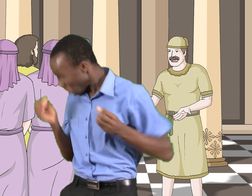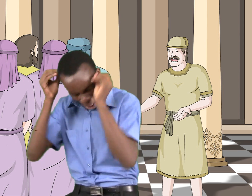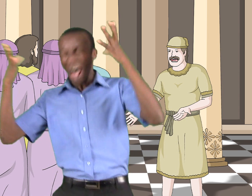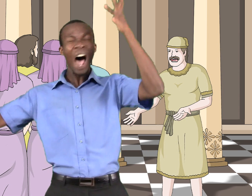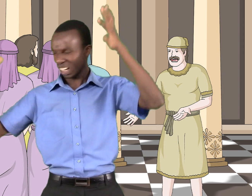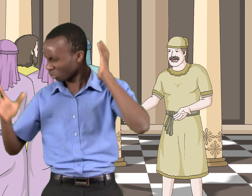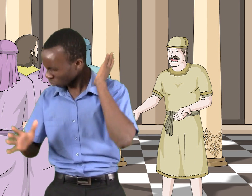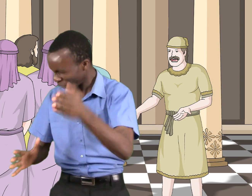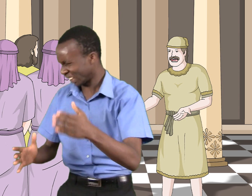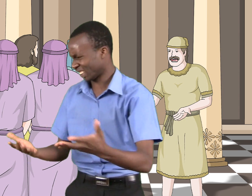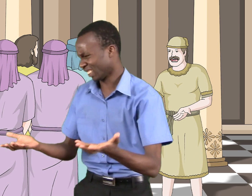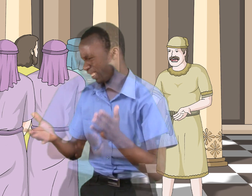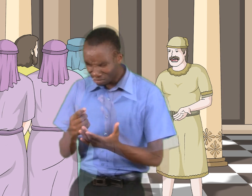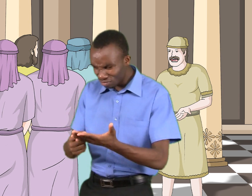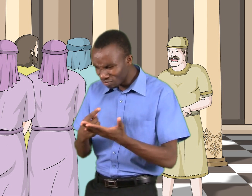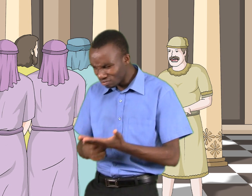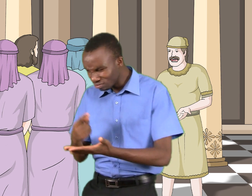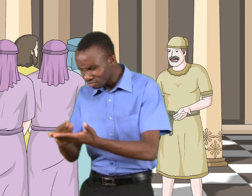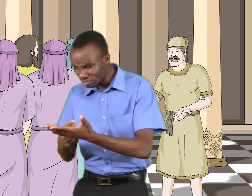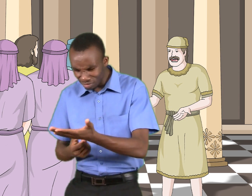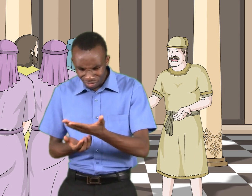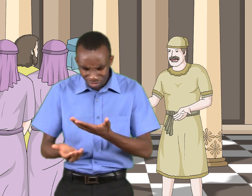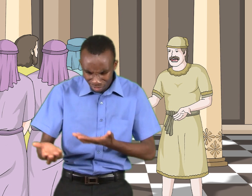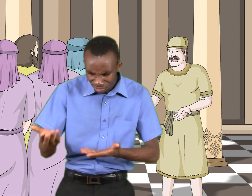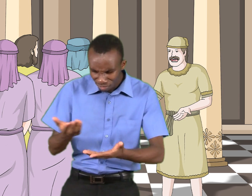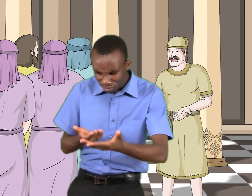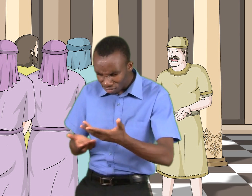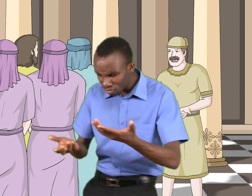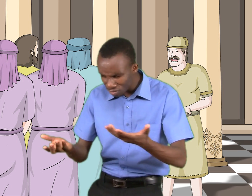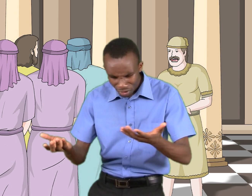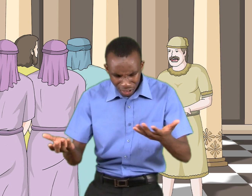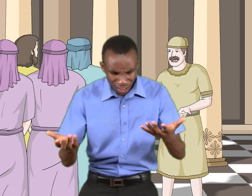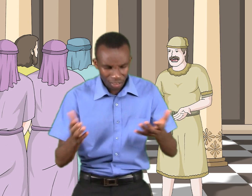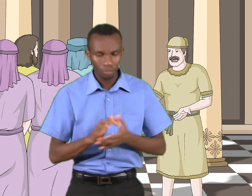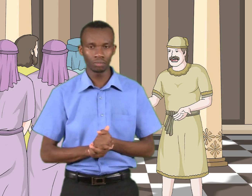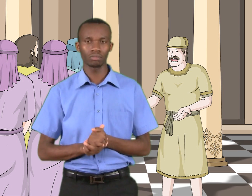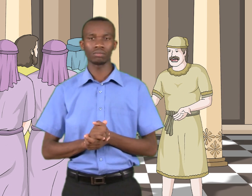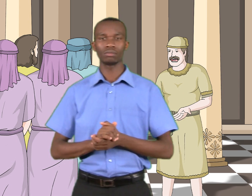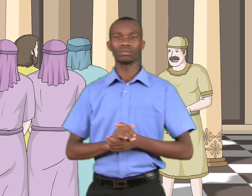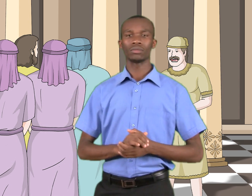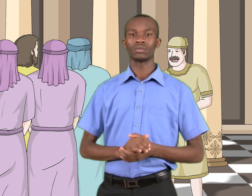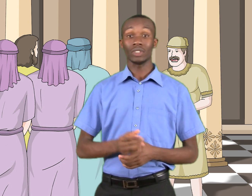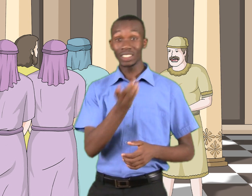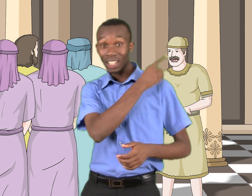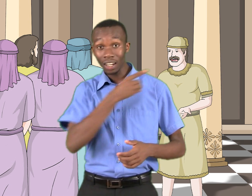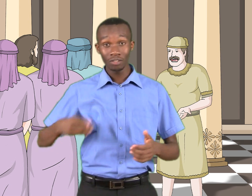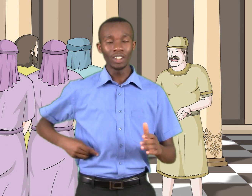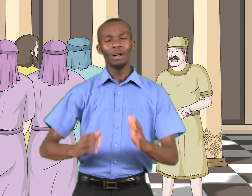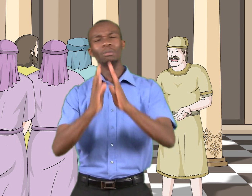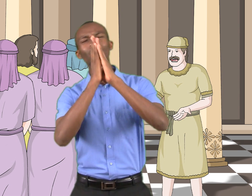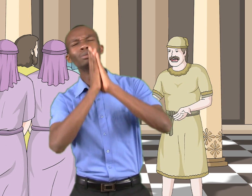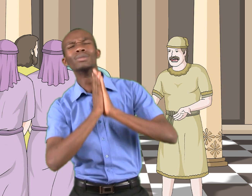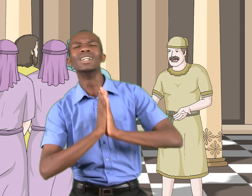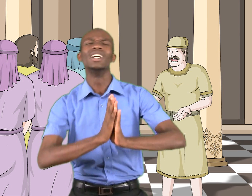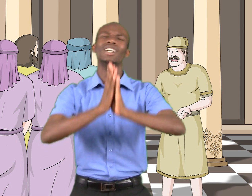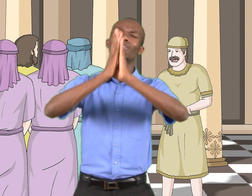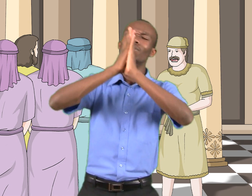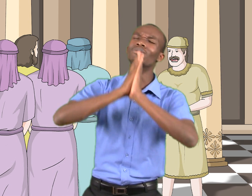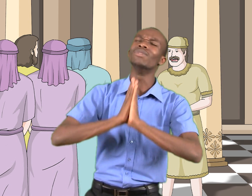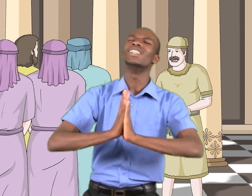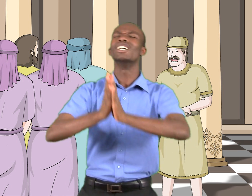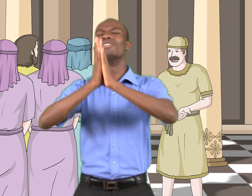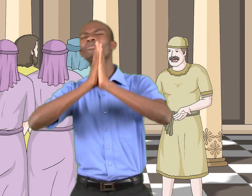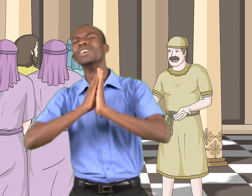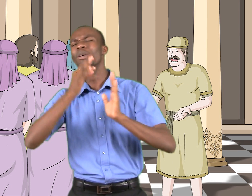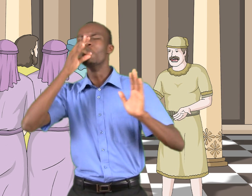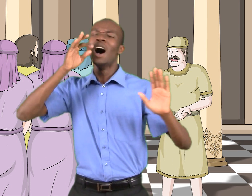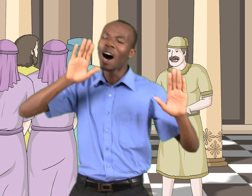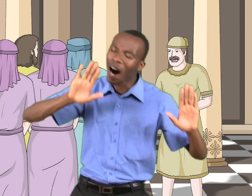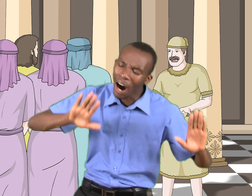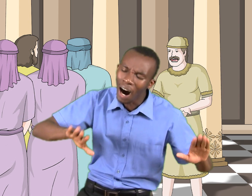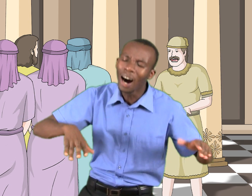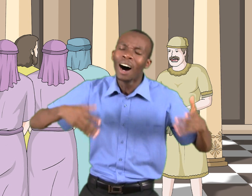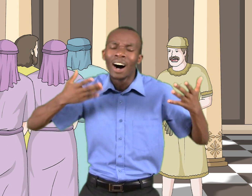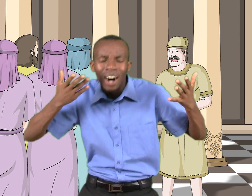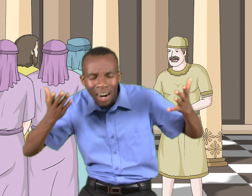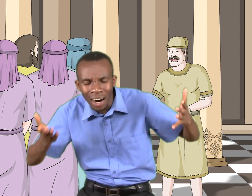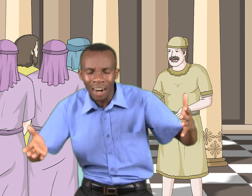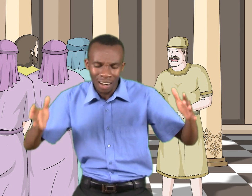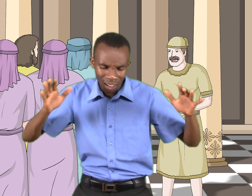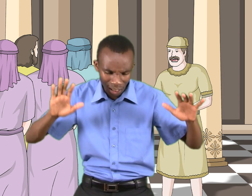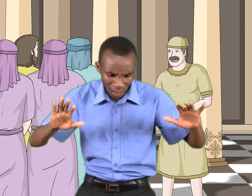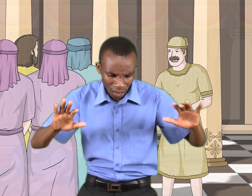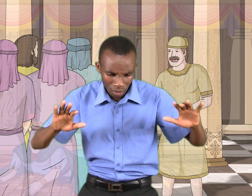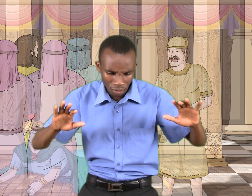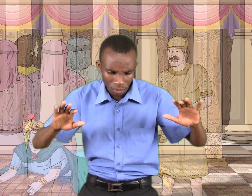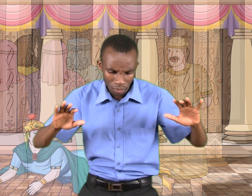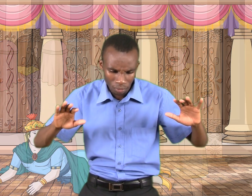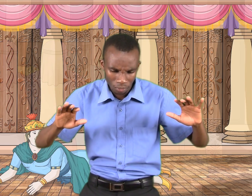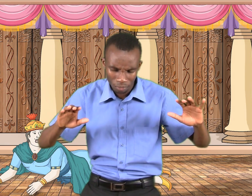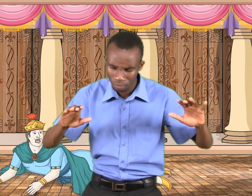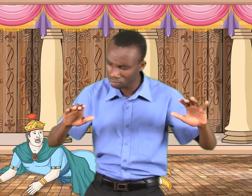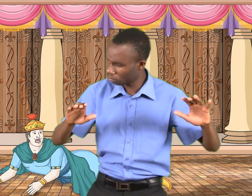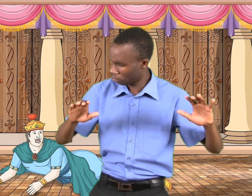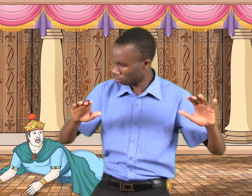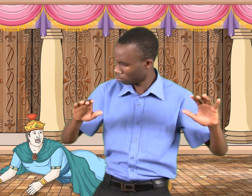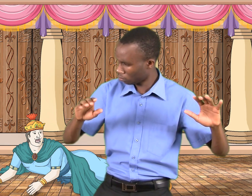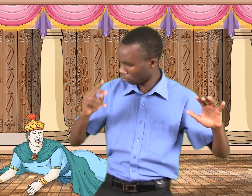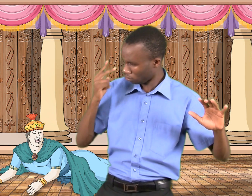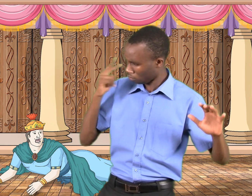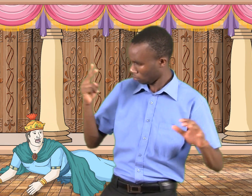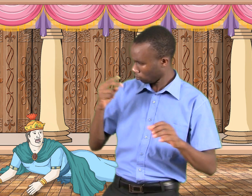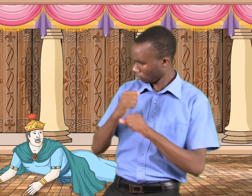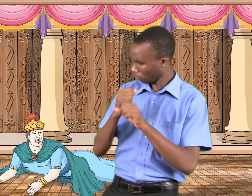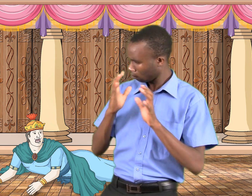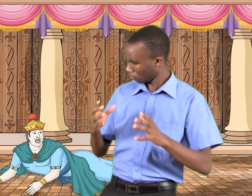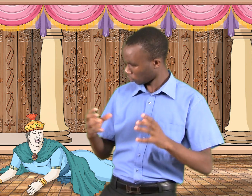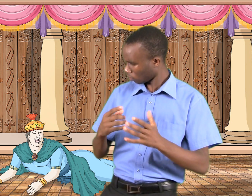So how can we tell him the child is dead? He may even harm himself.”